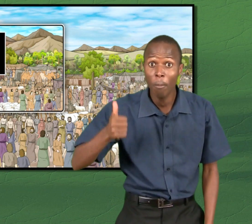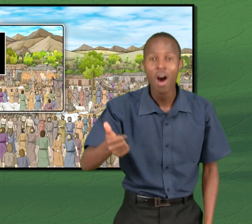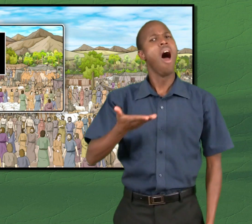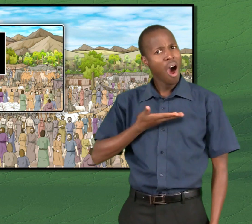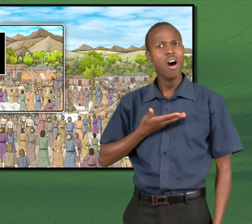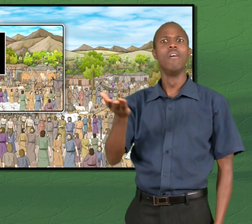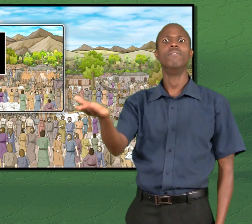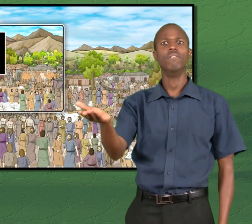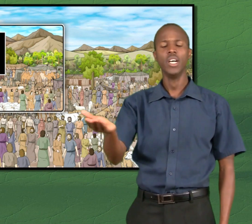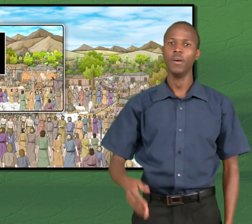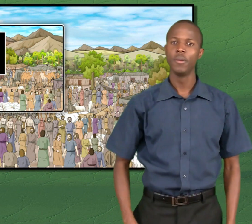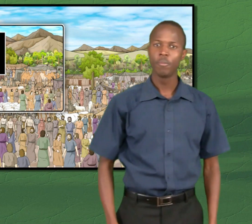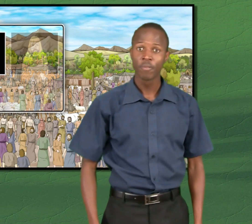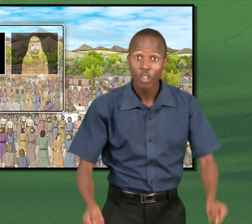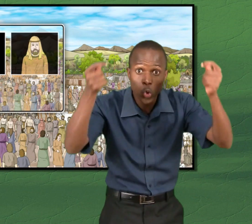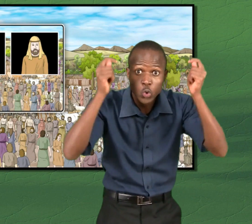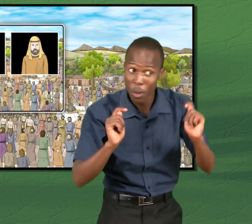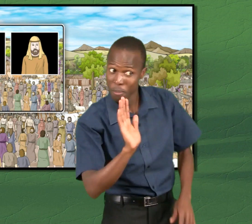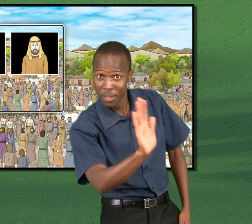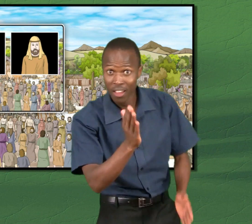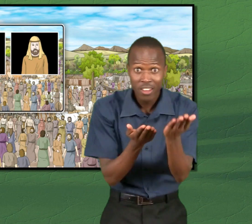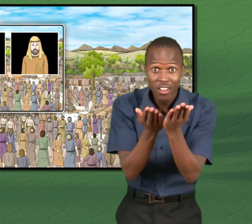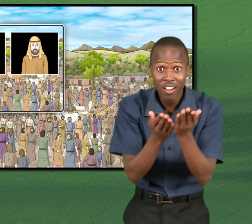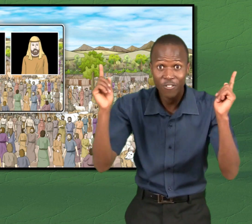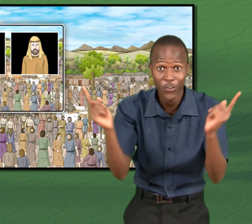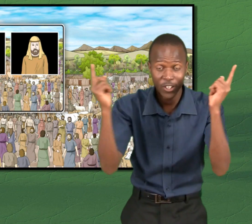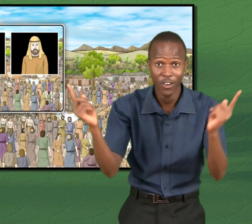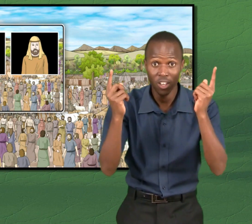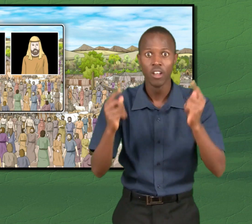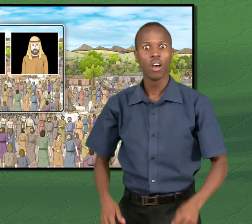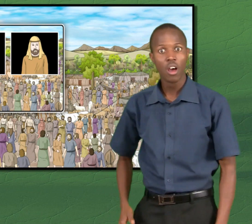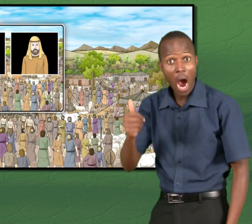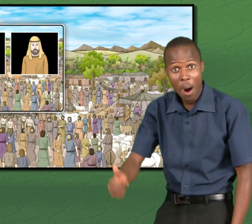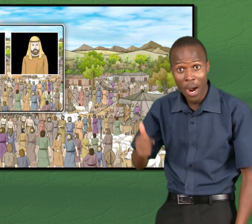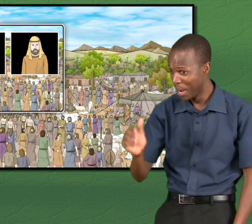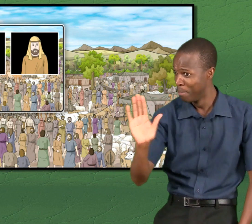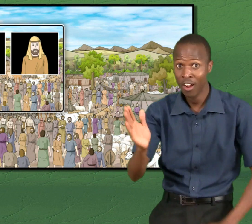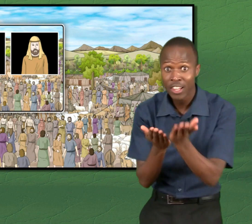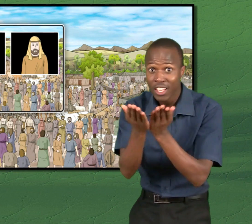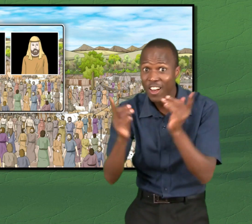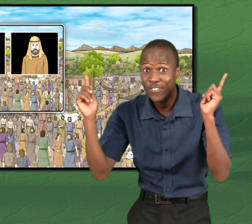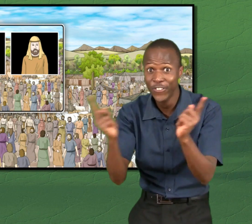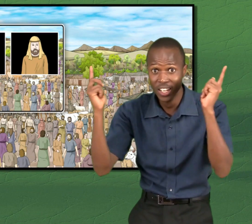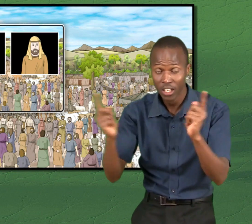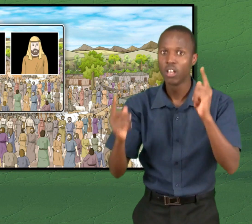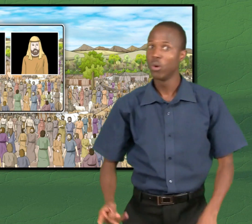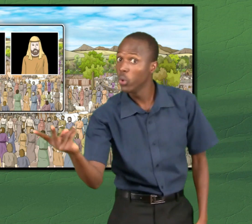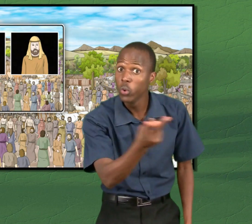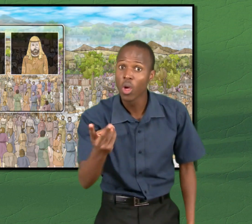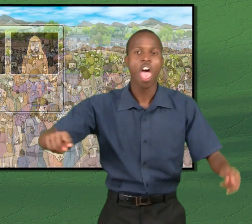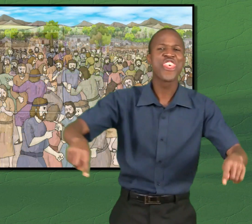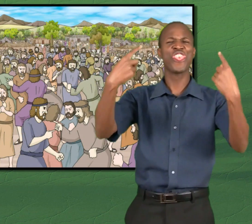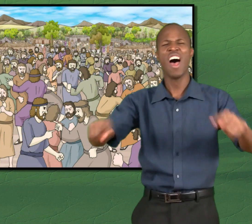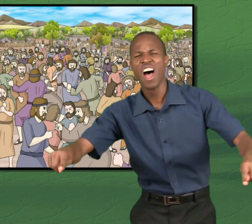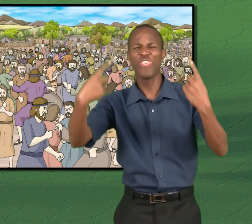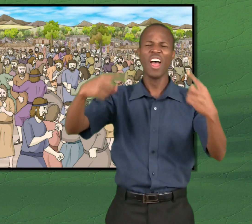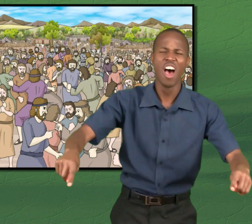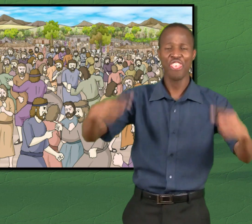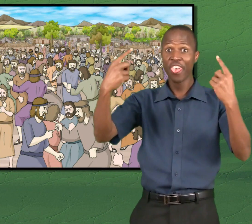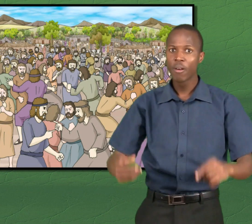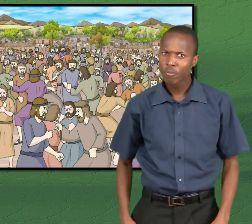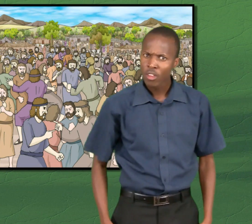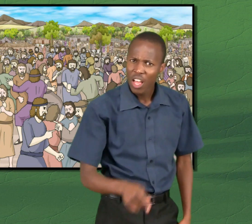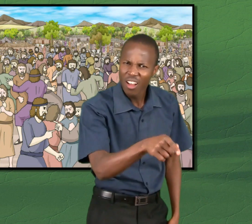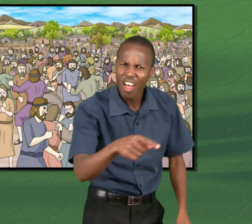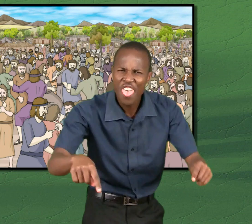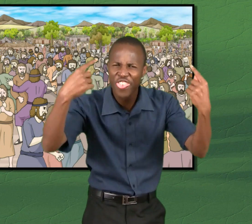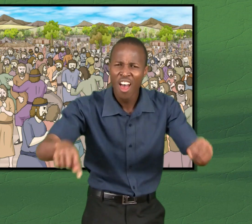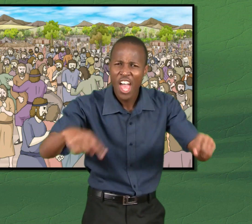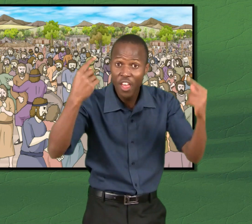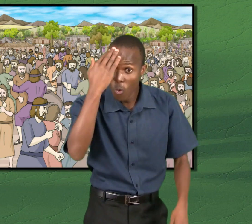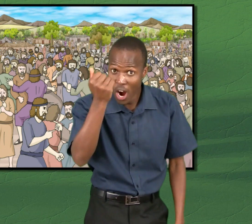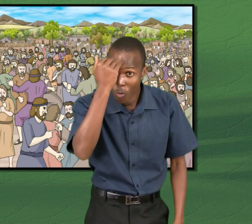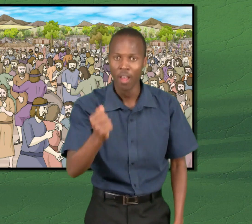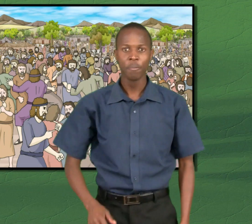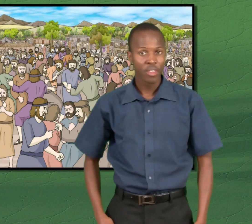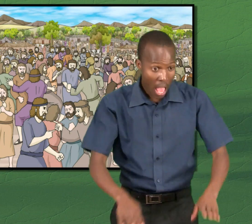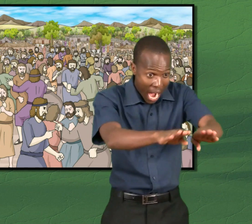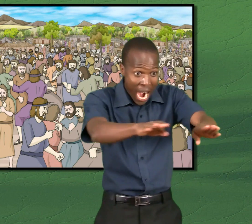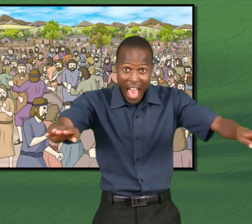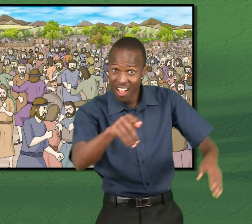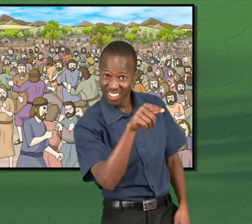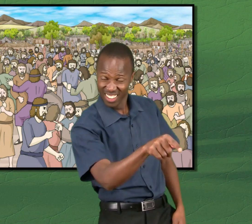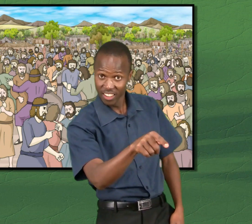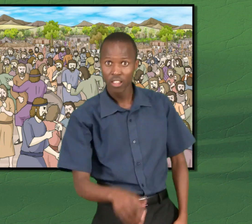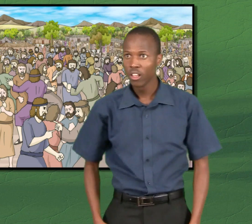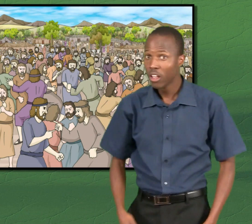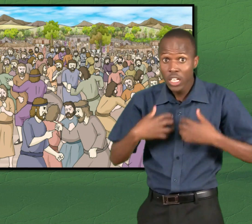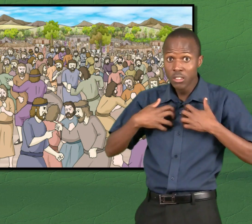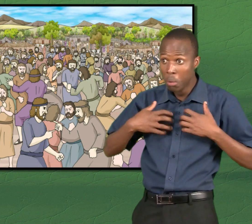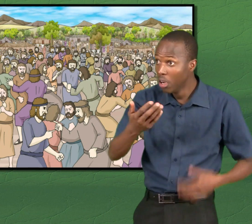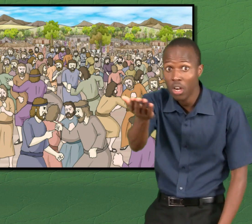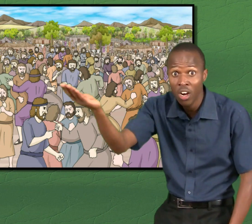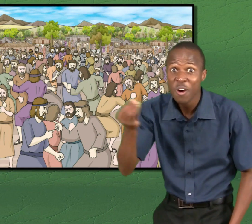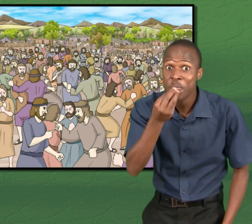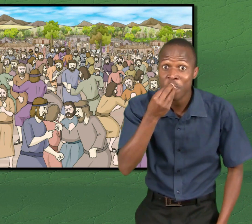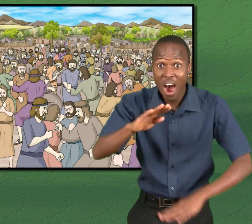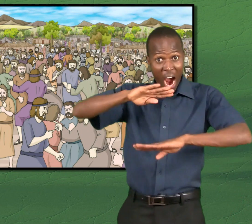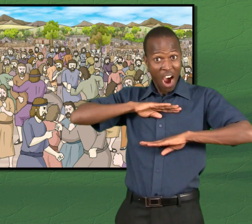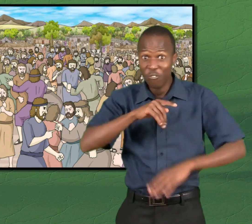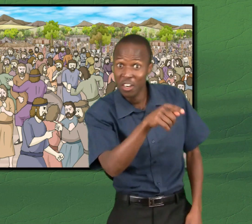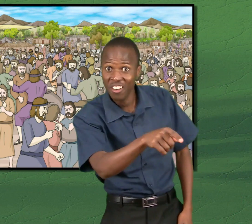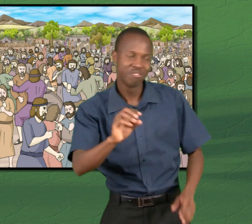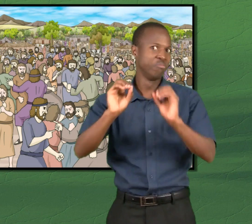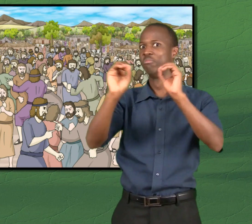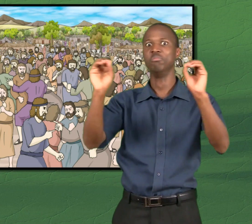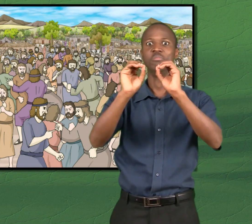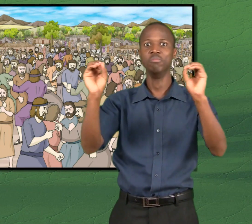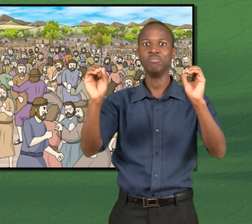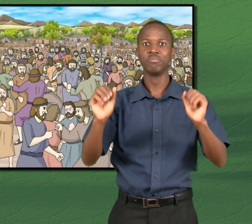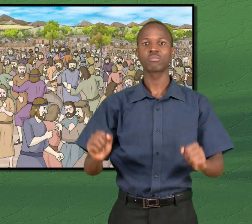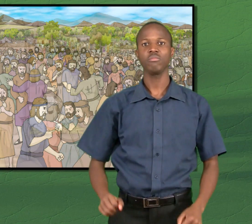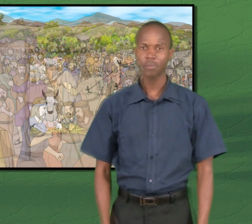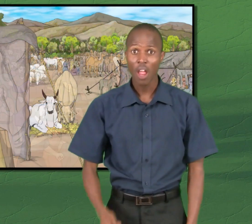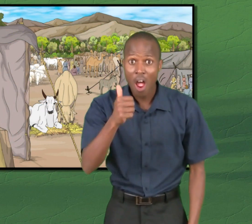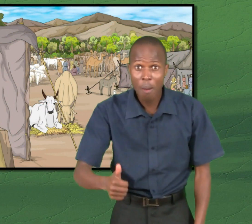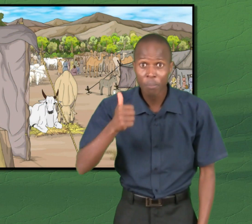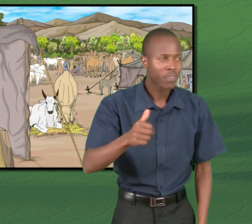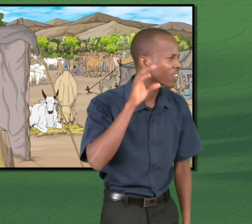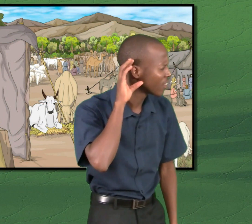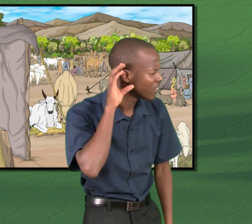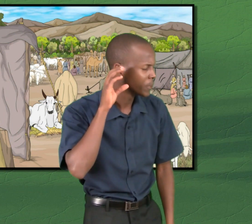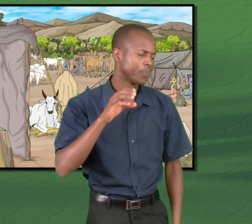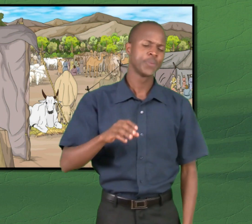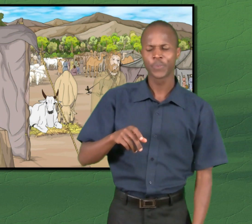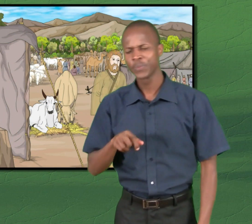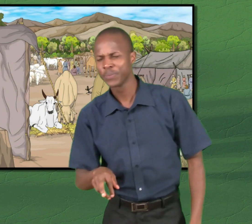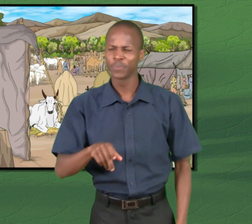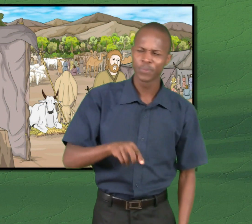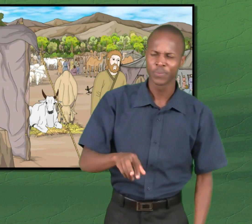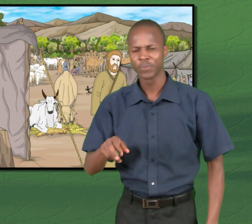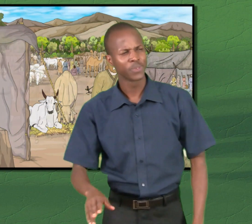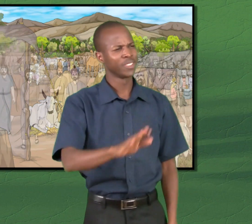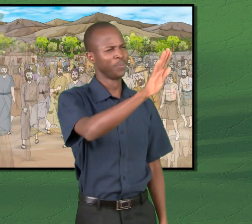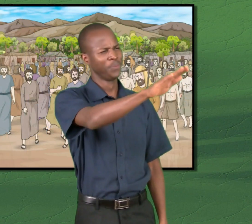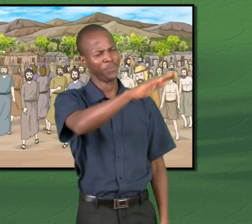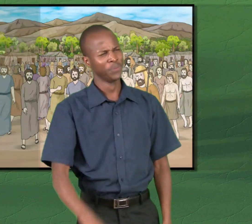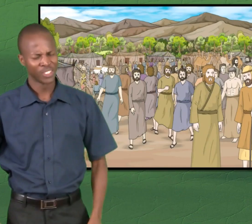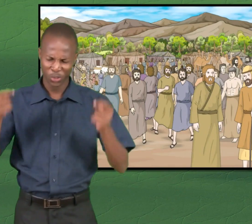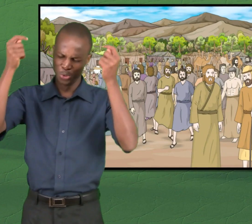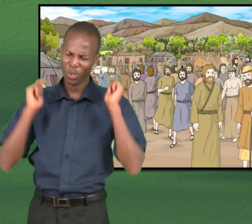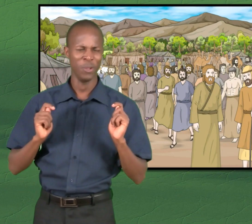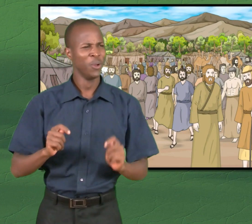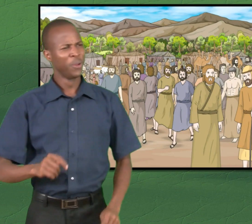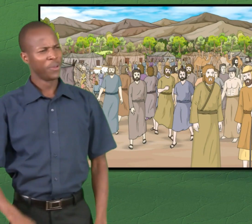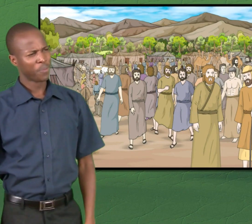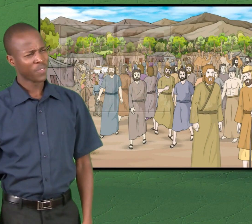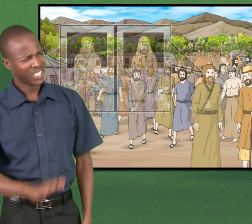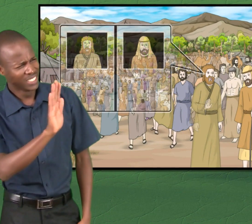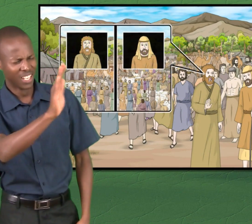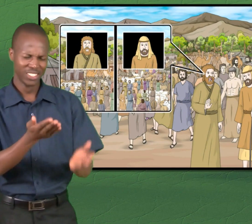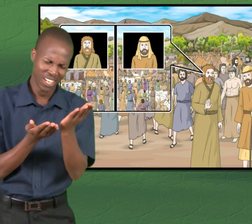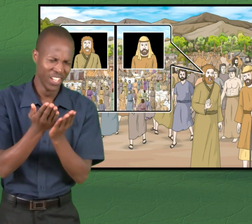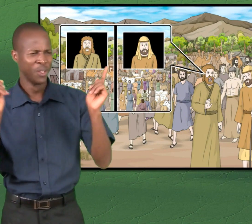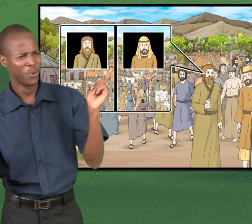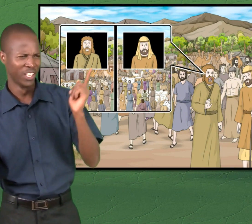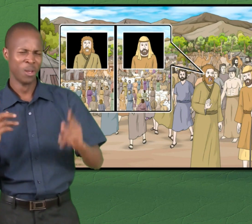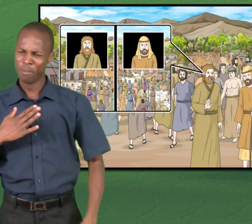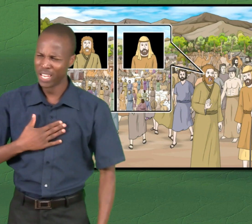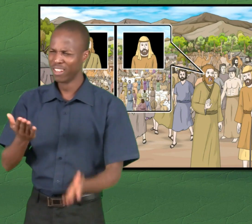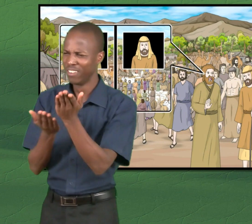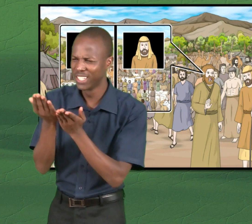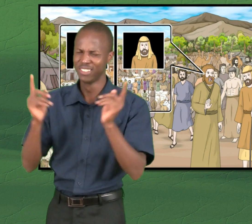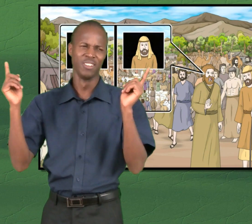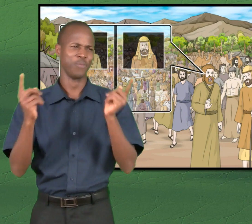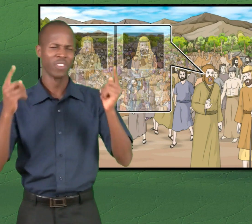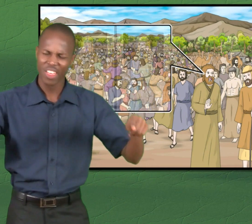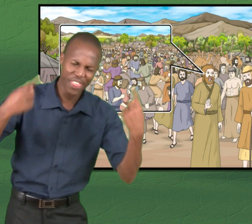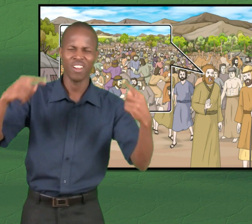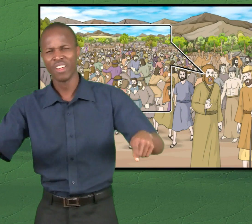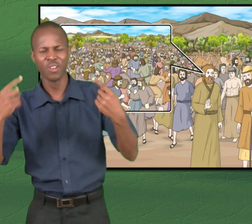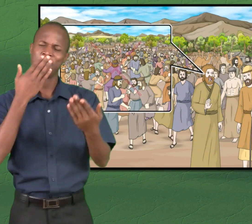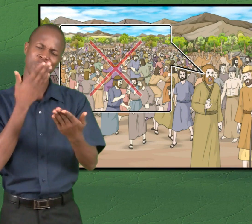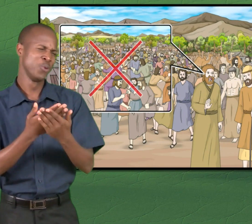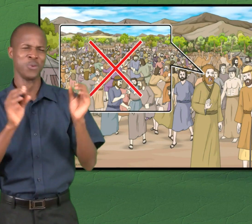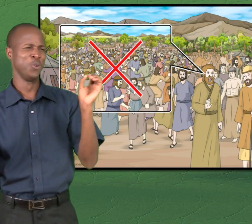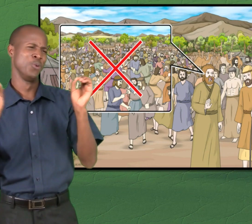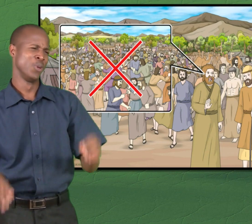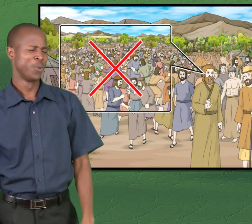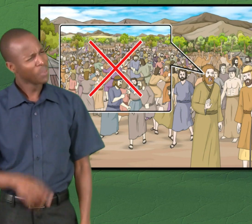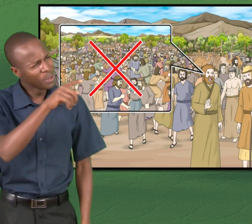So Abram said to Lot, “Please let there be no contention between you and me, or between your herdsmen and my herdsmen.